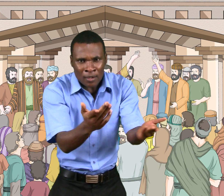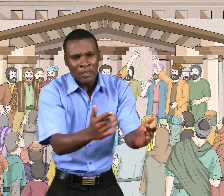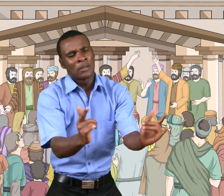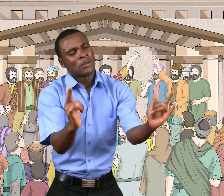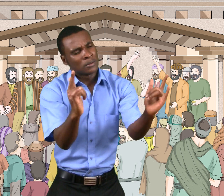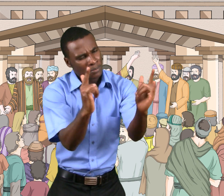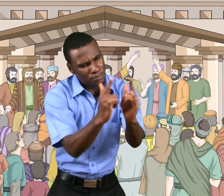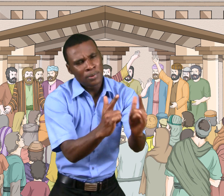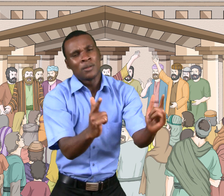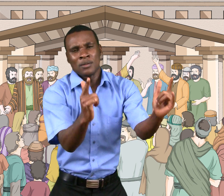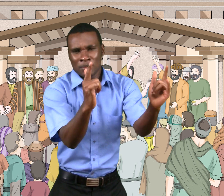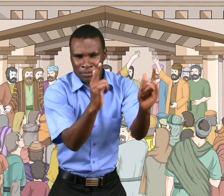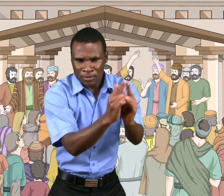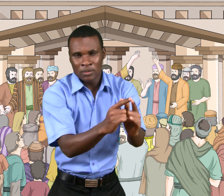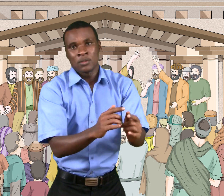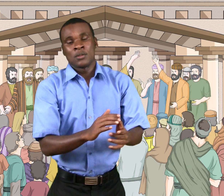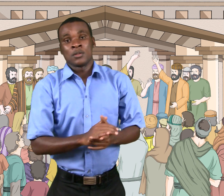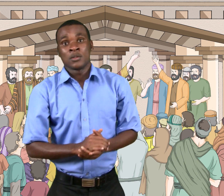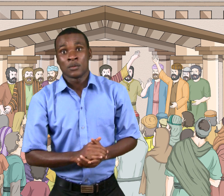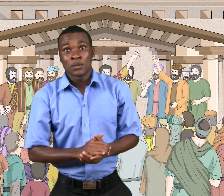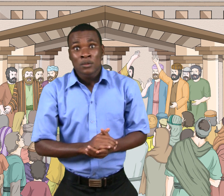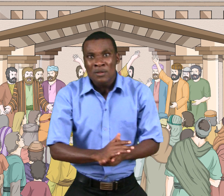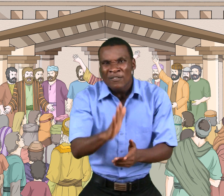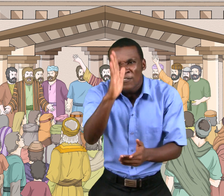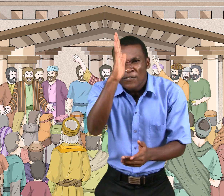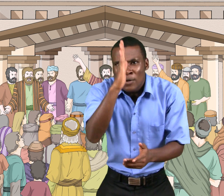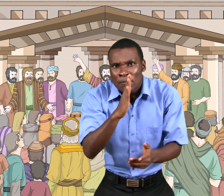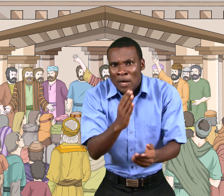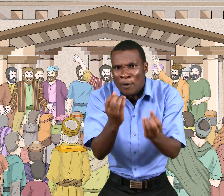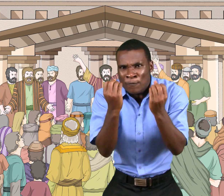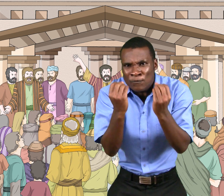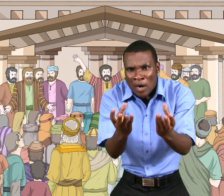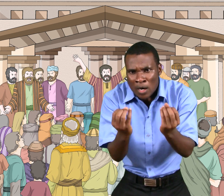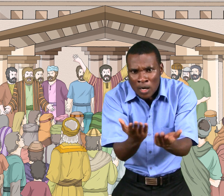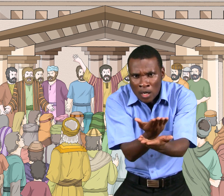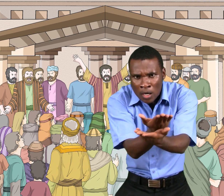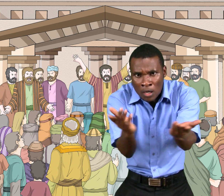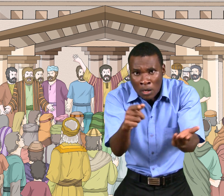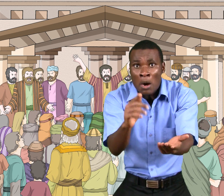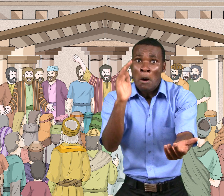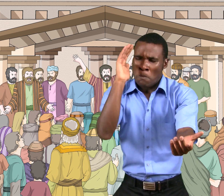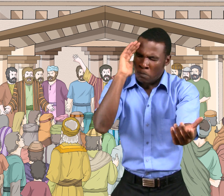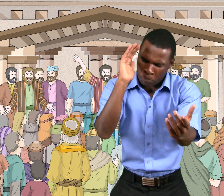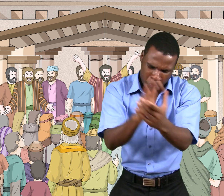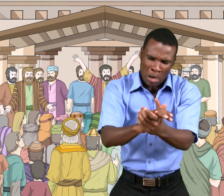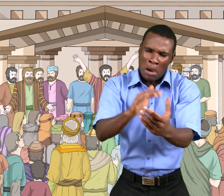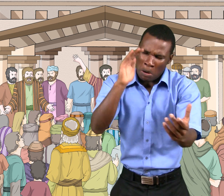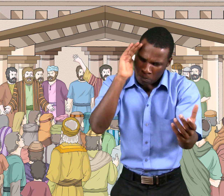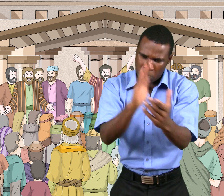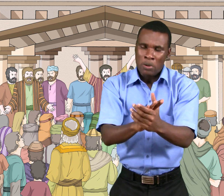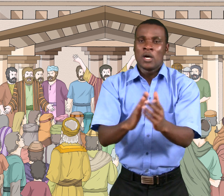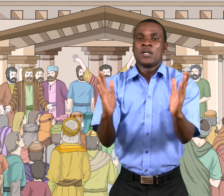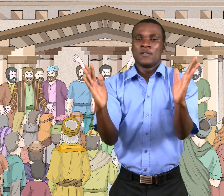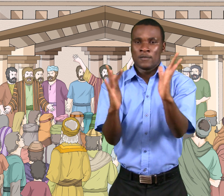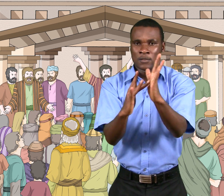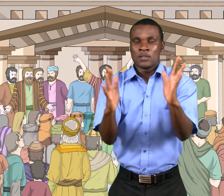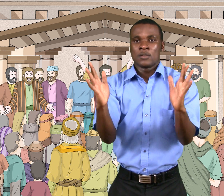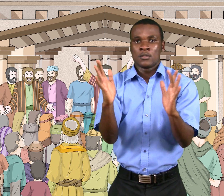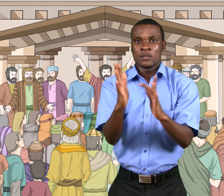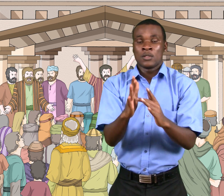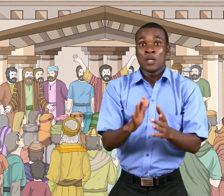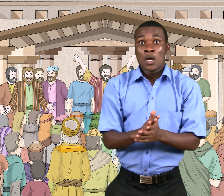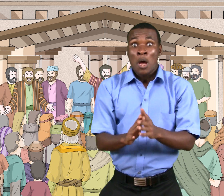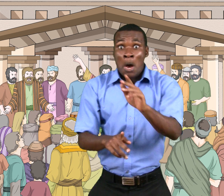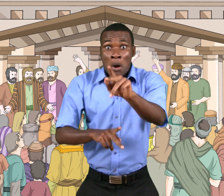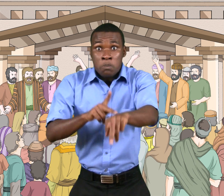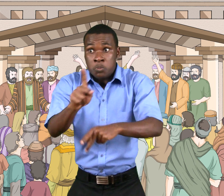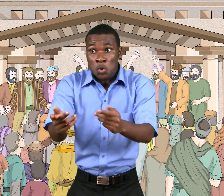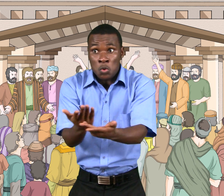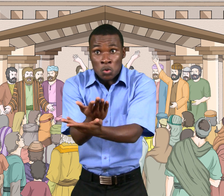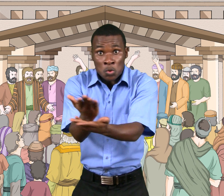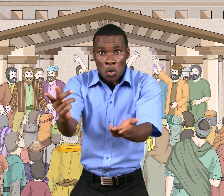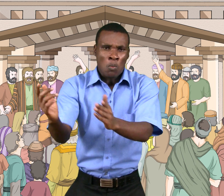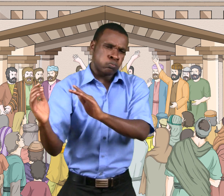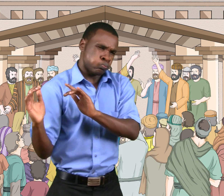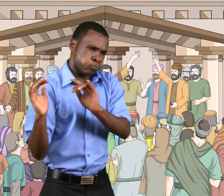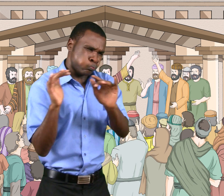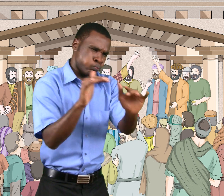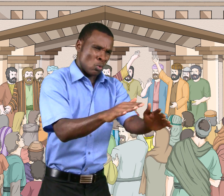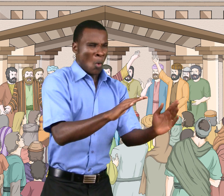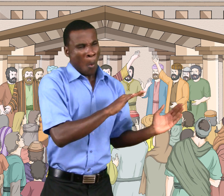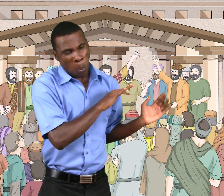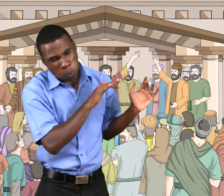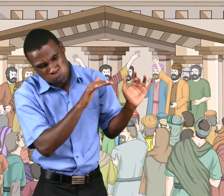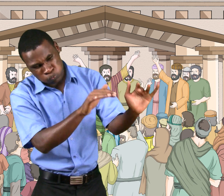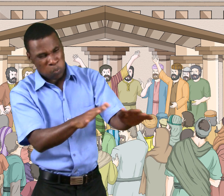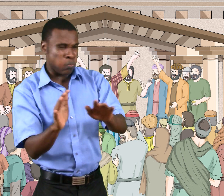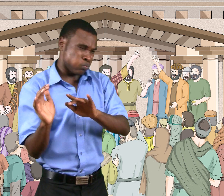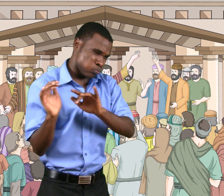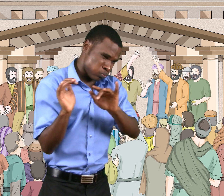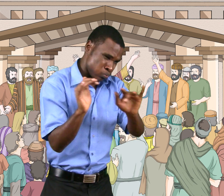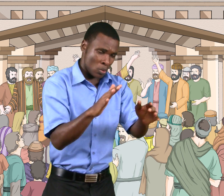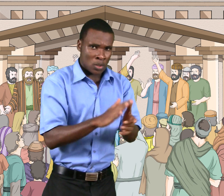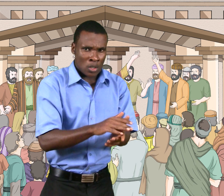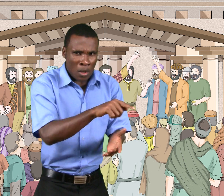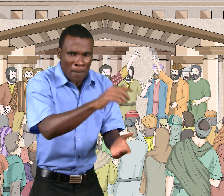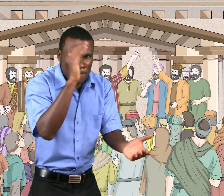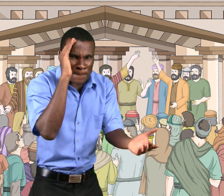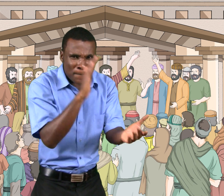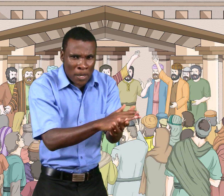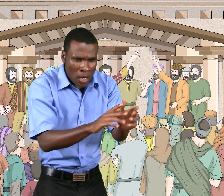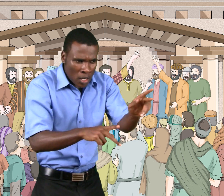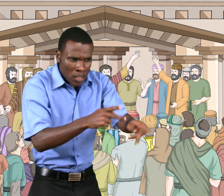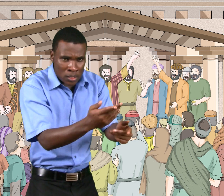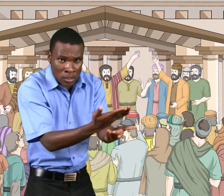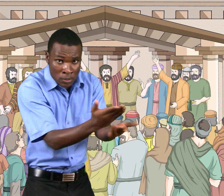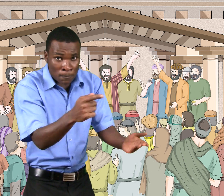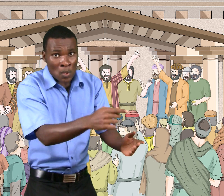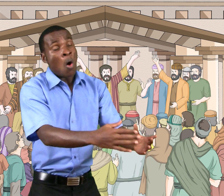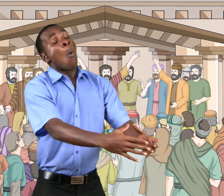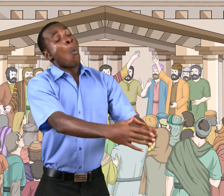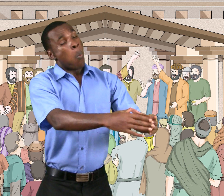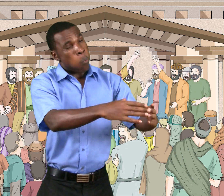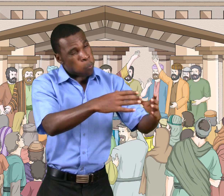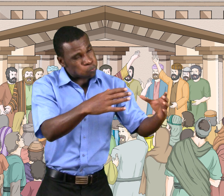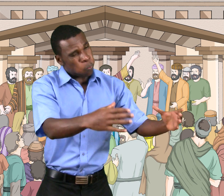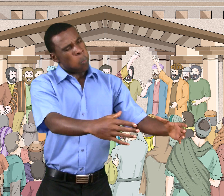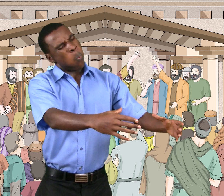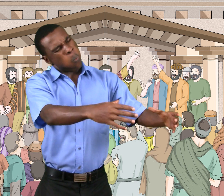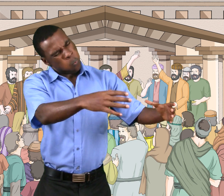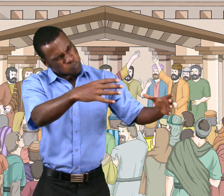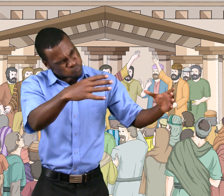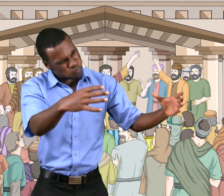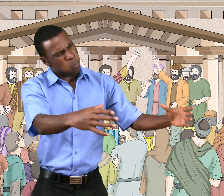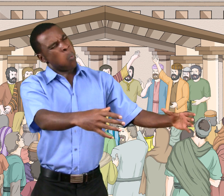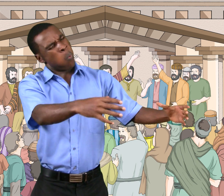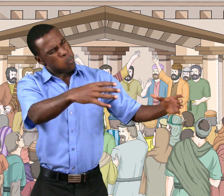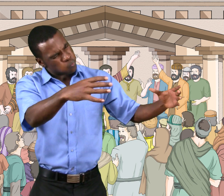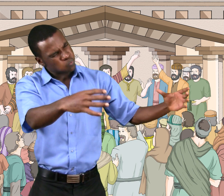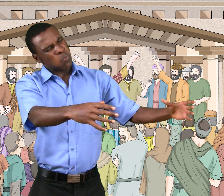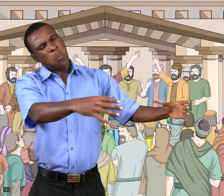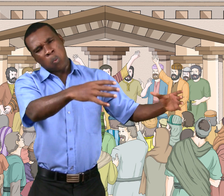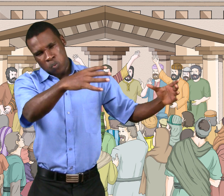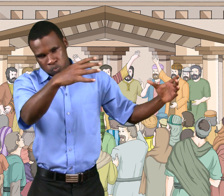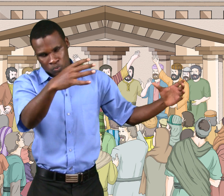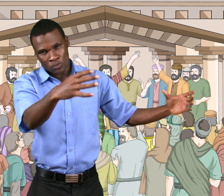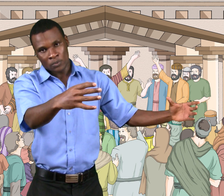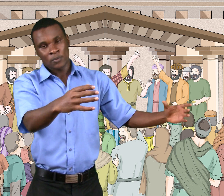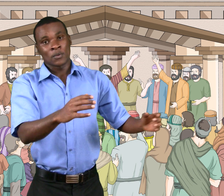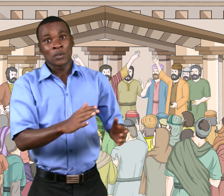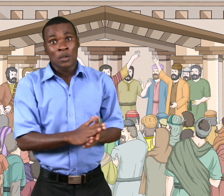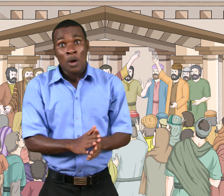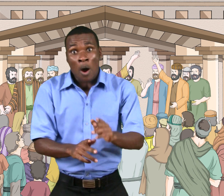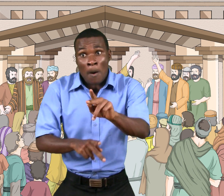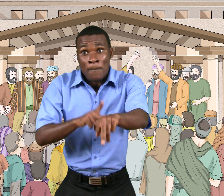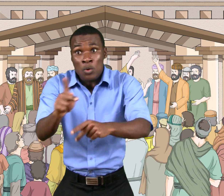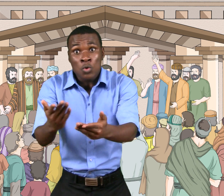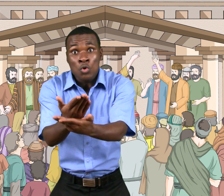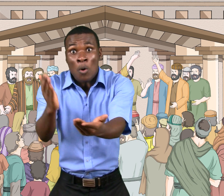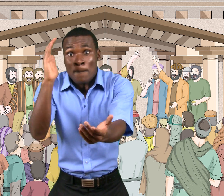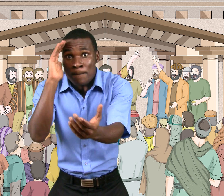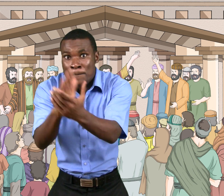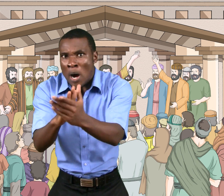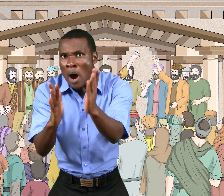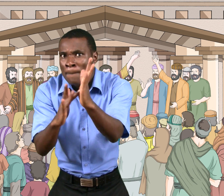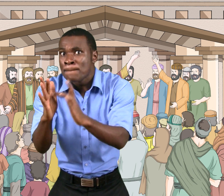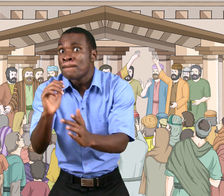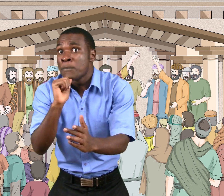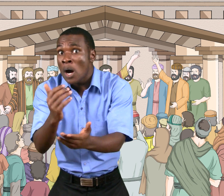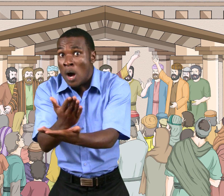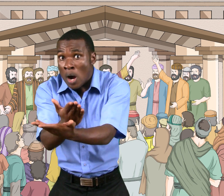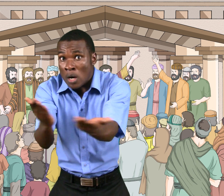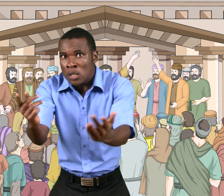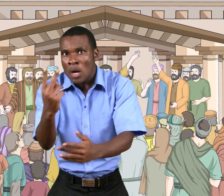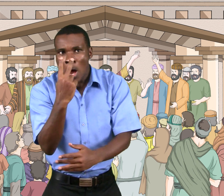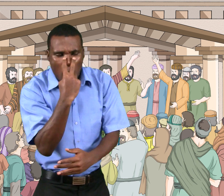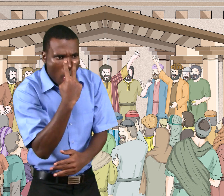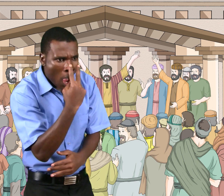Although the people regarded them highly, no one else dared to join them.